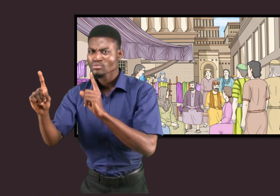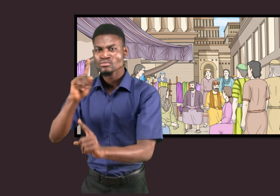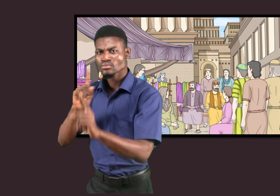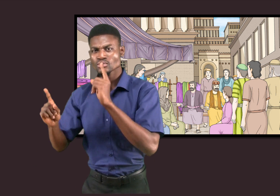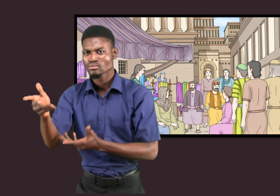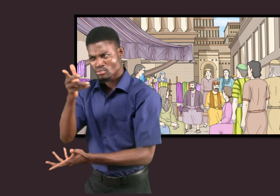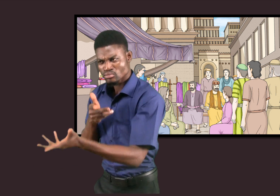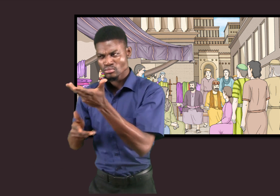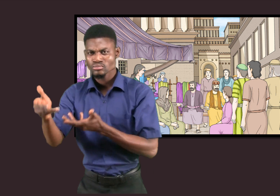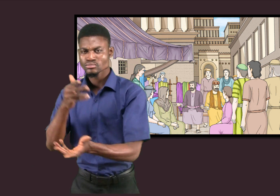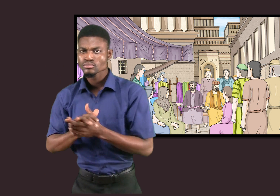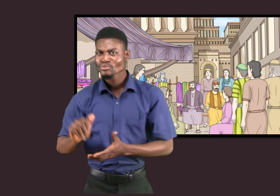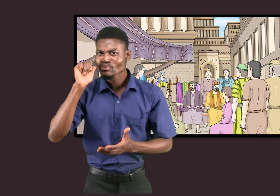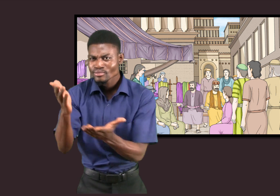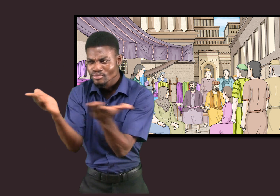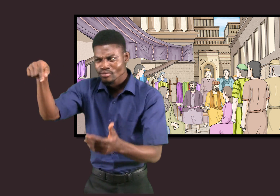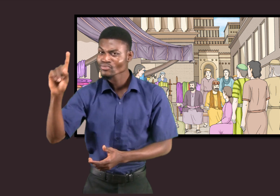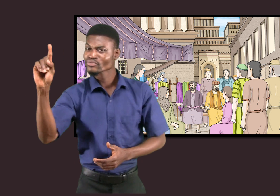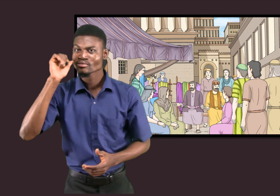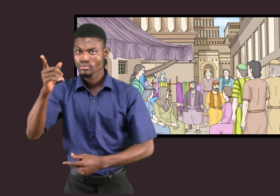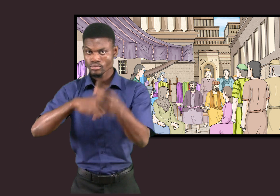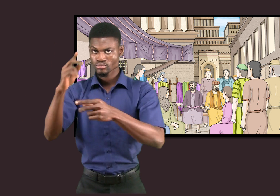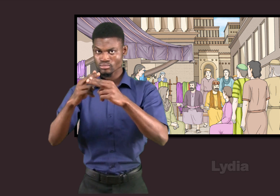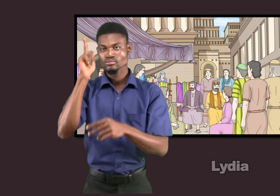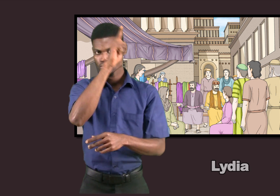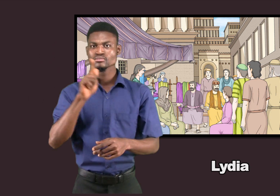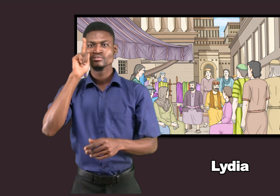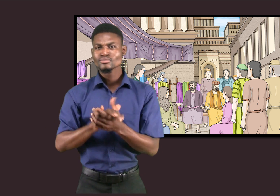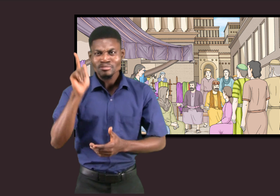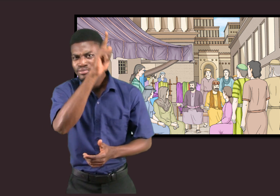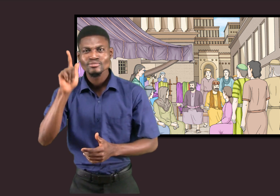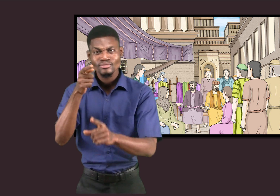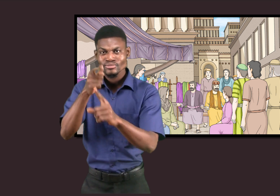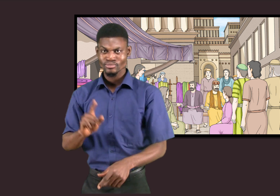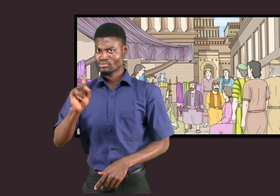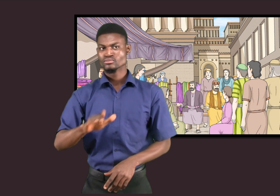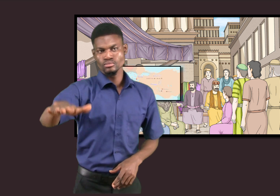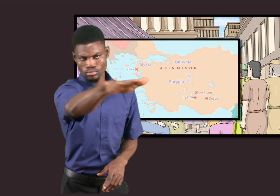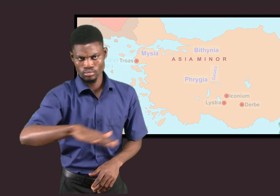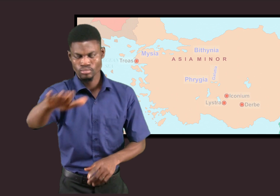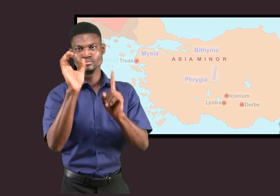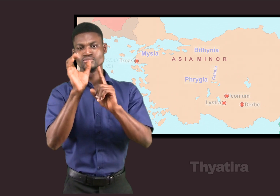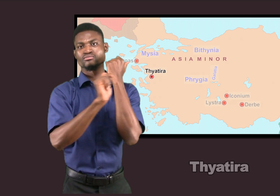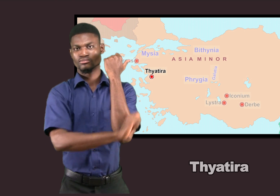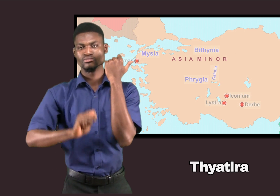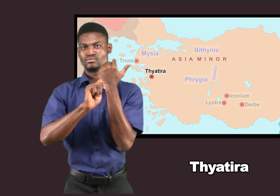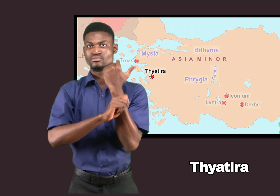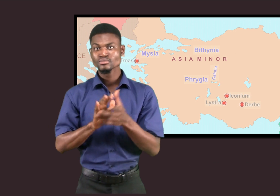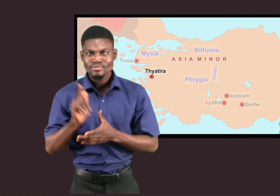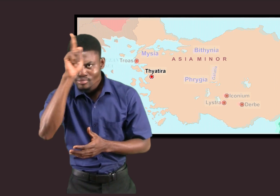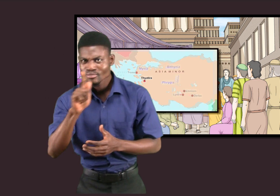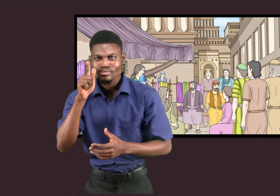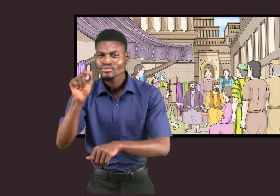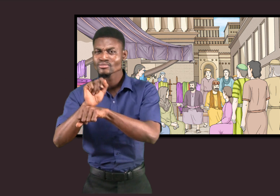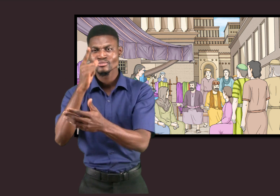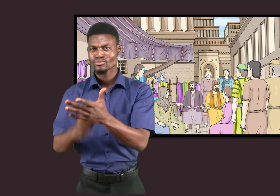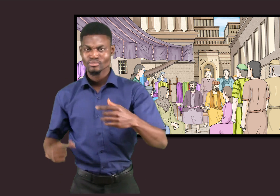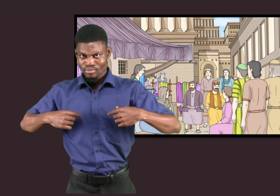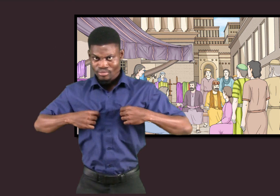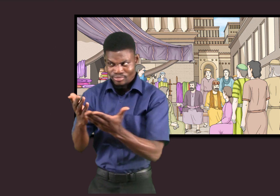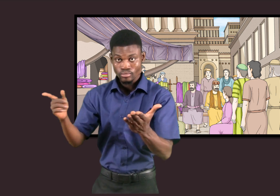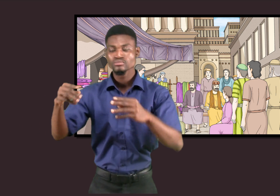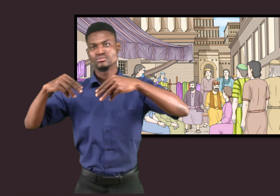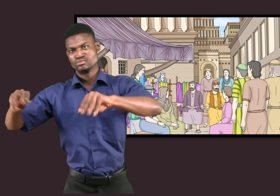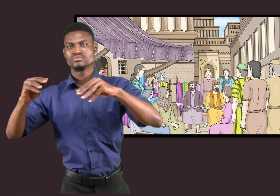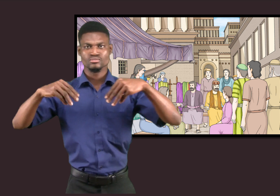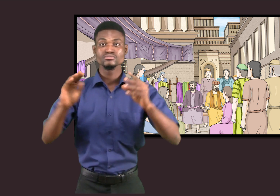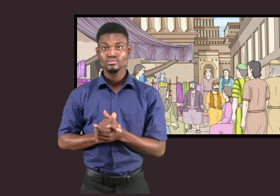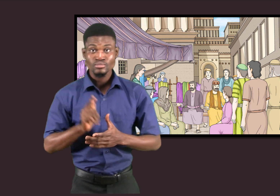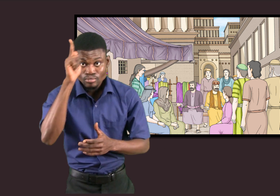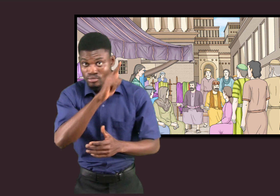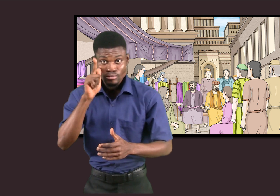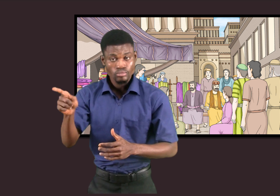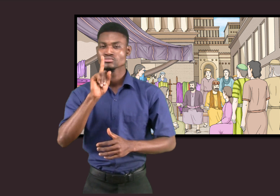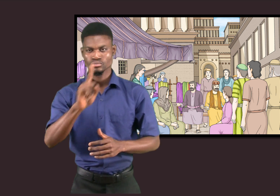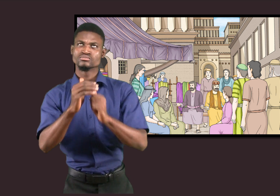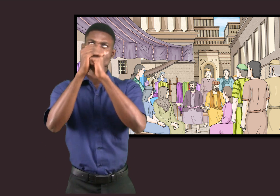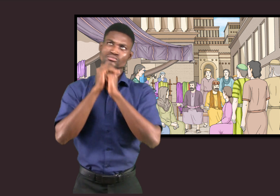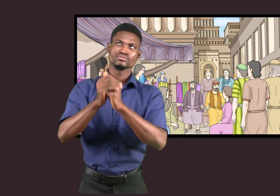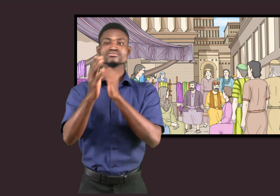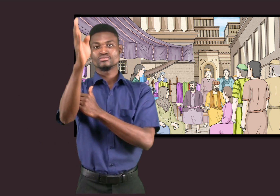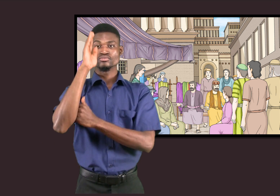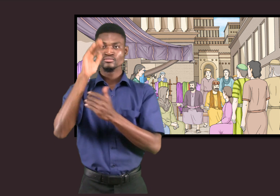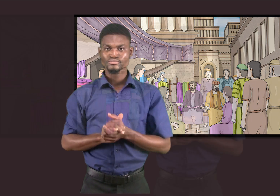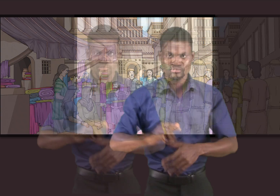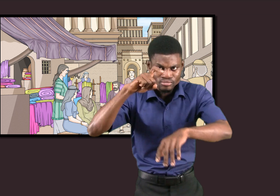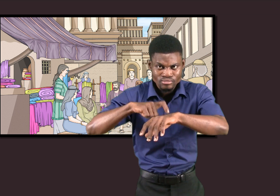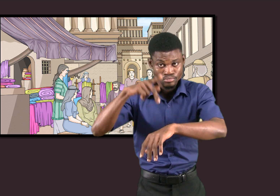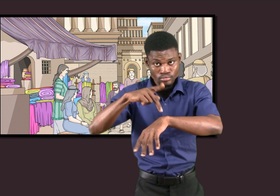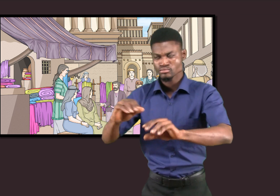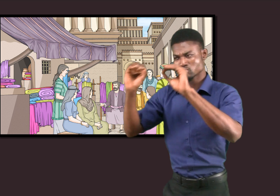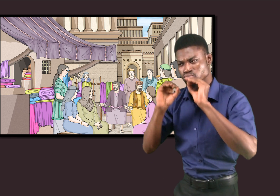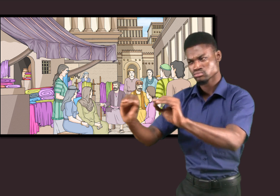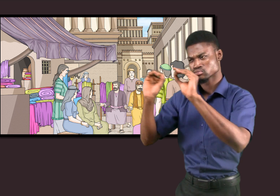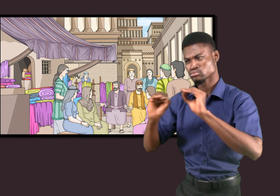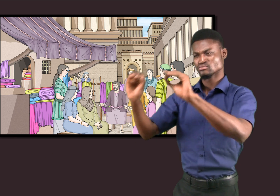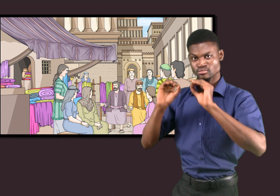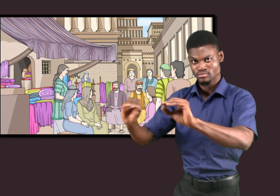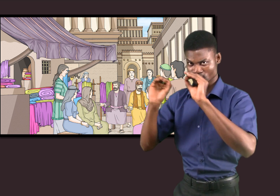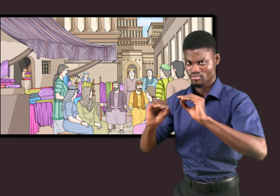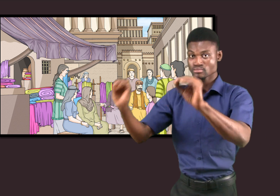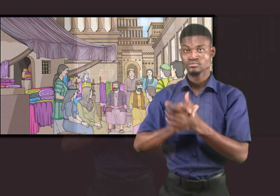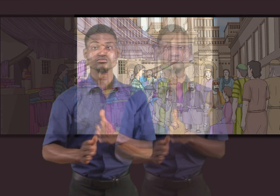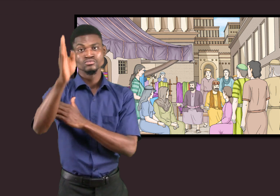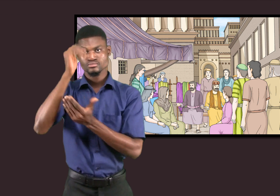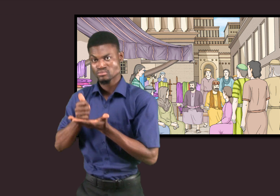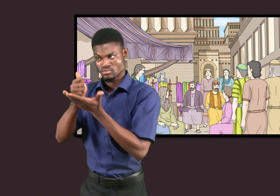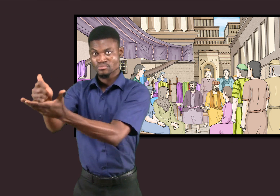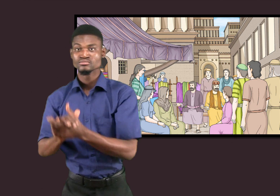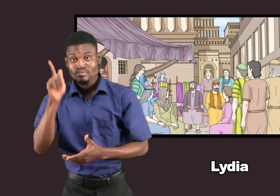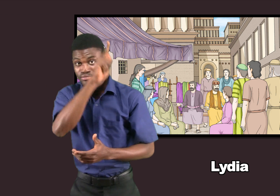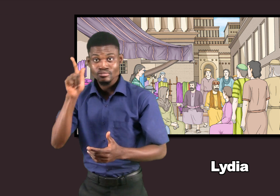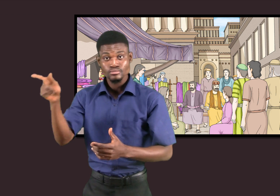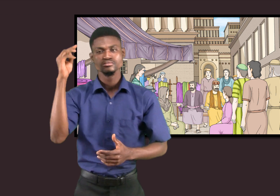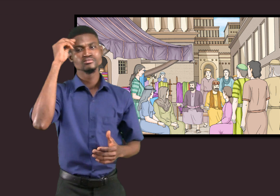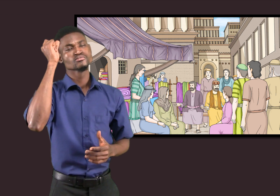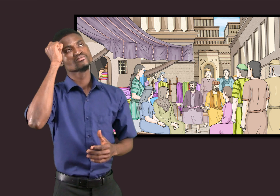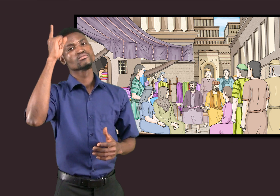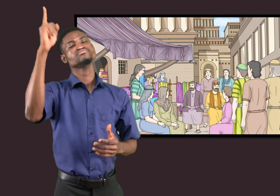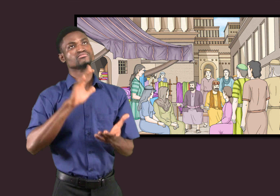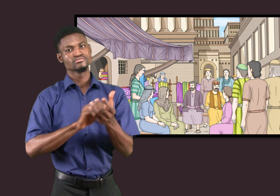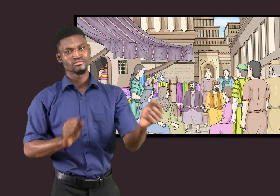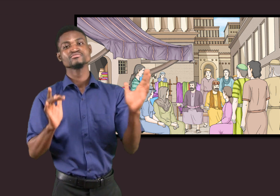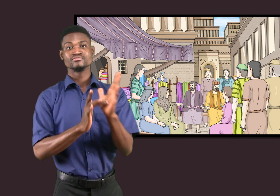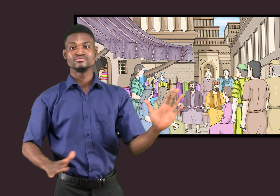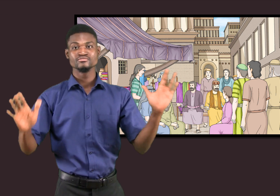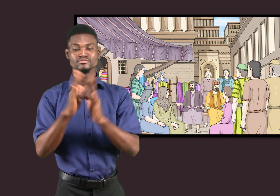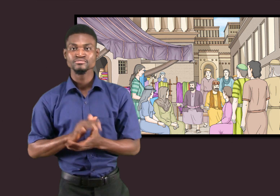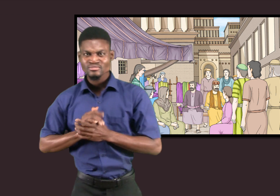Among those listening was a woman named Lydia, a dealer in purple cloth from the city of Thyatira, who was a worshiper of God.